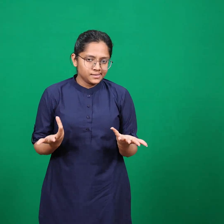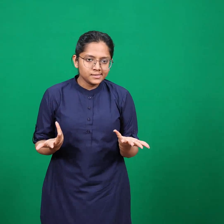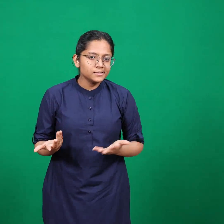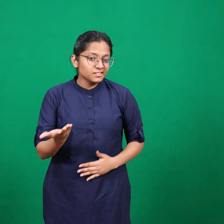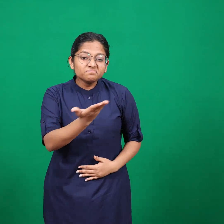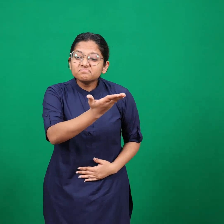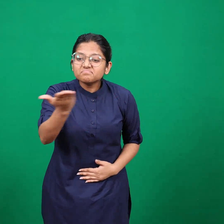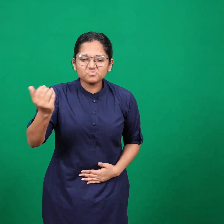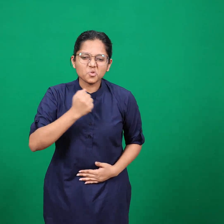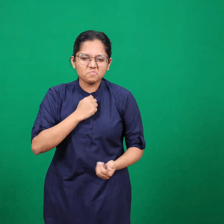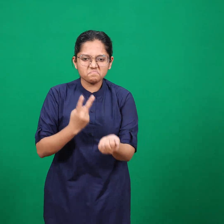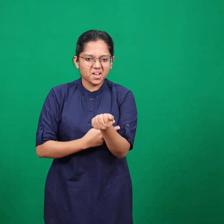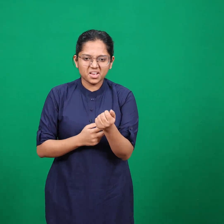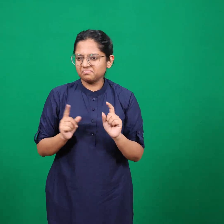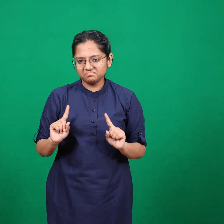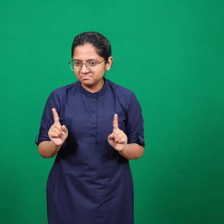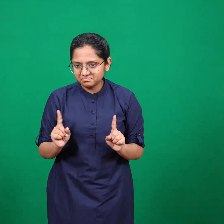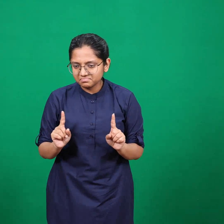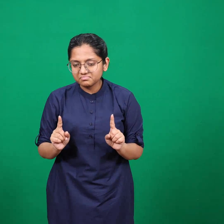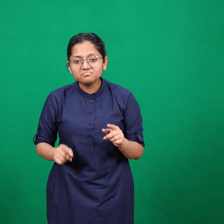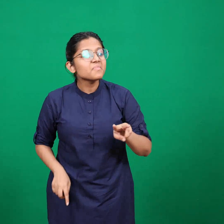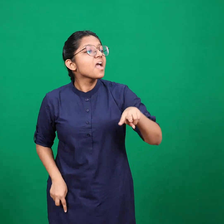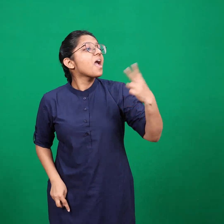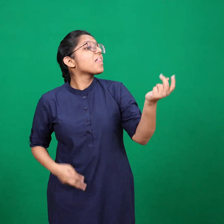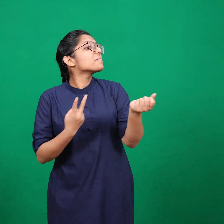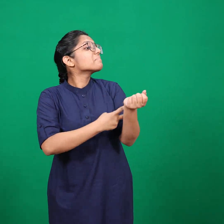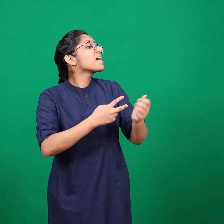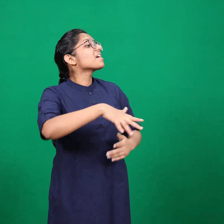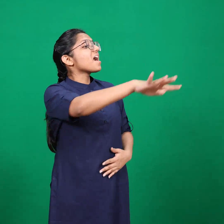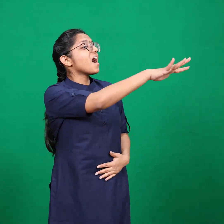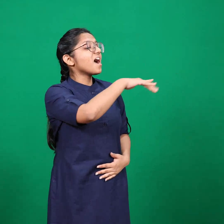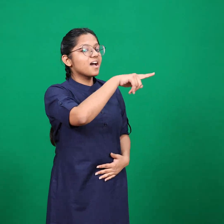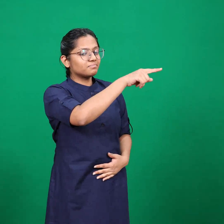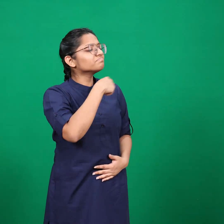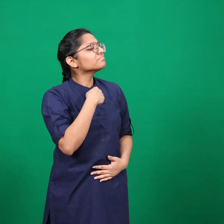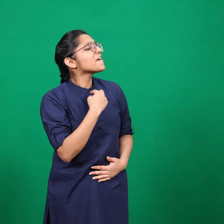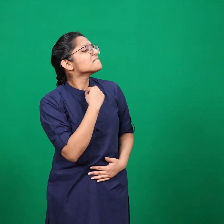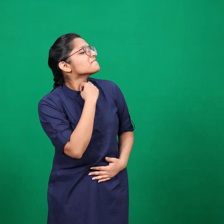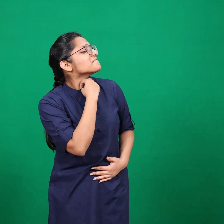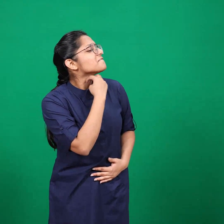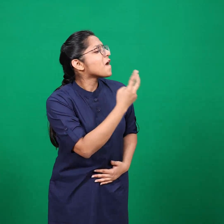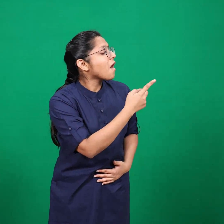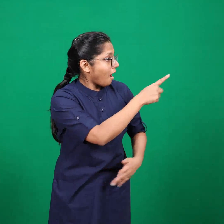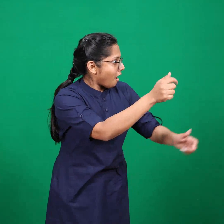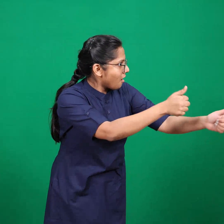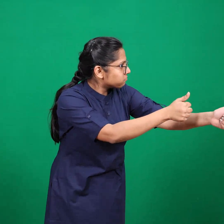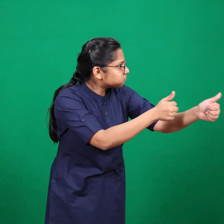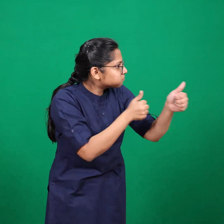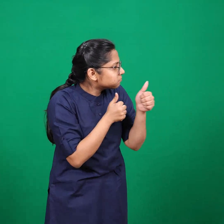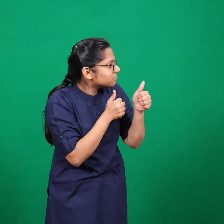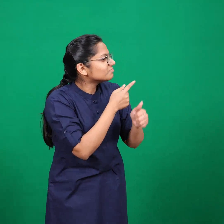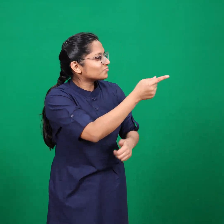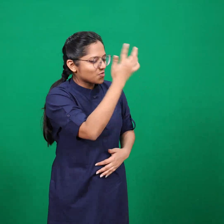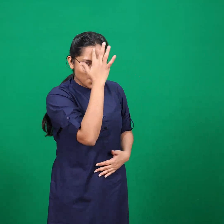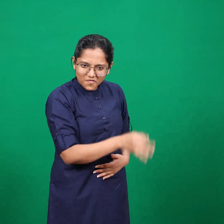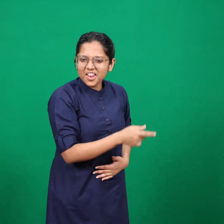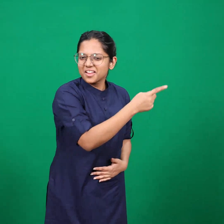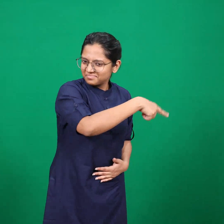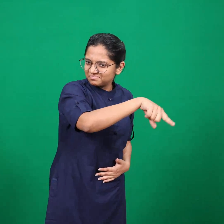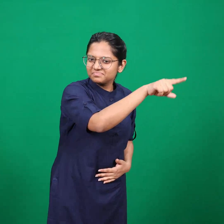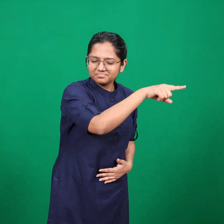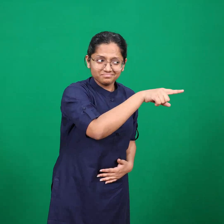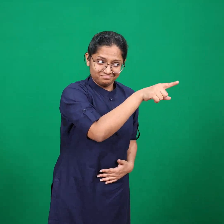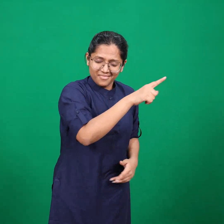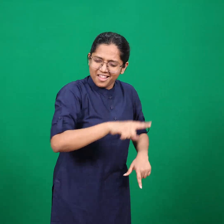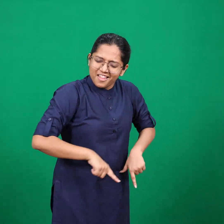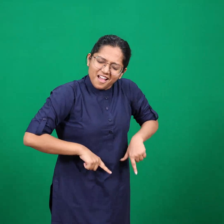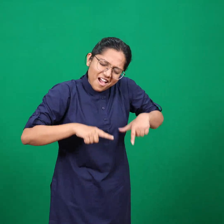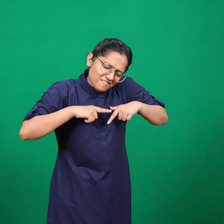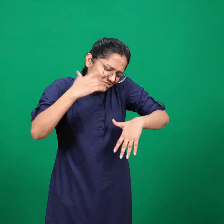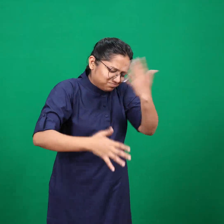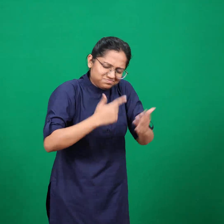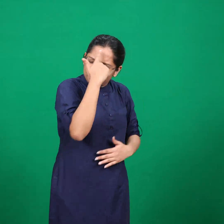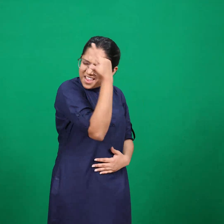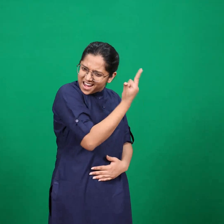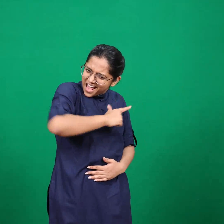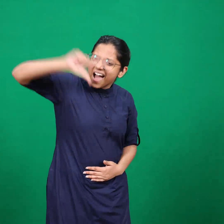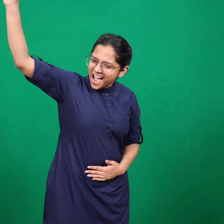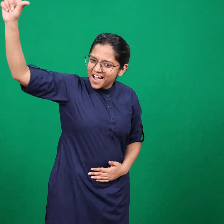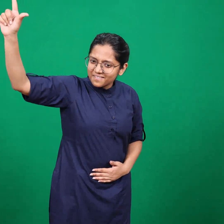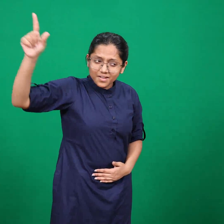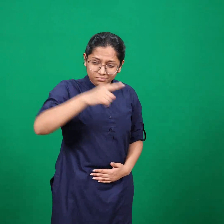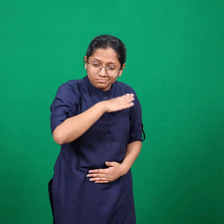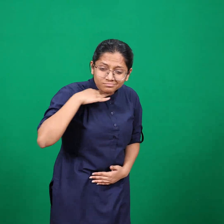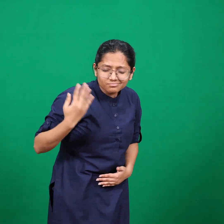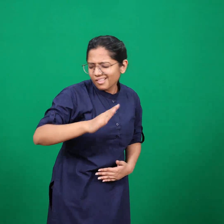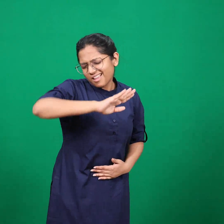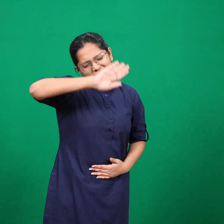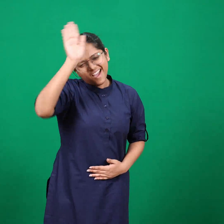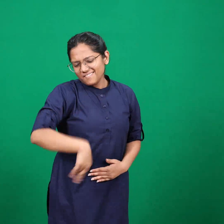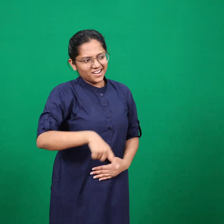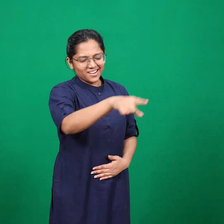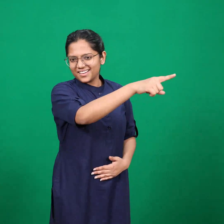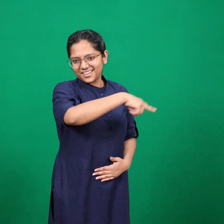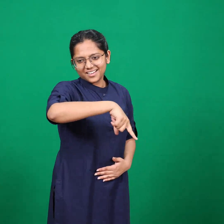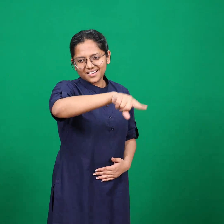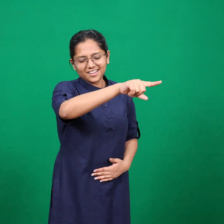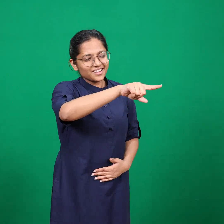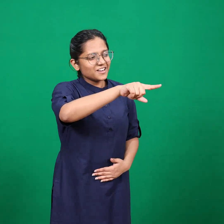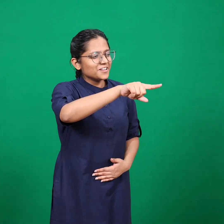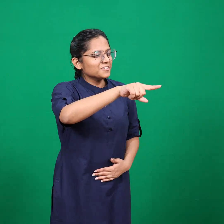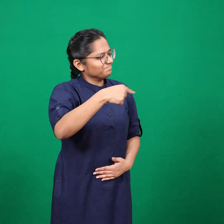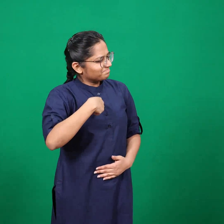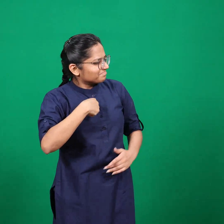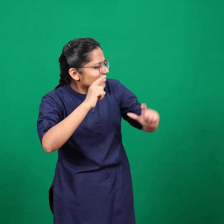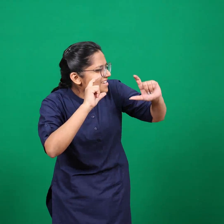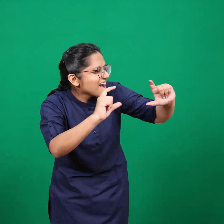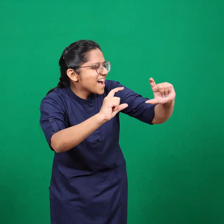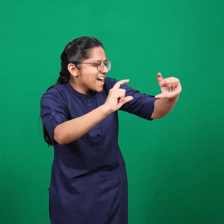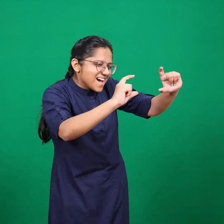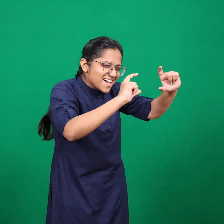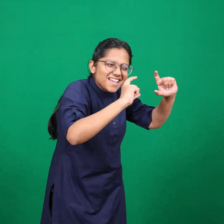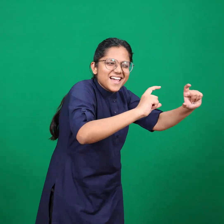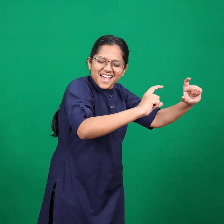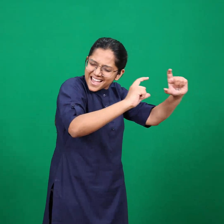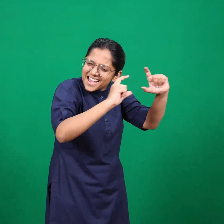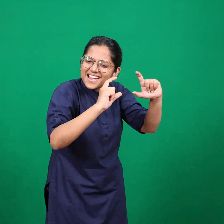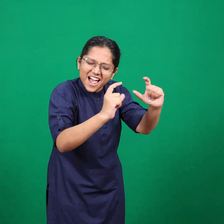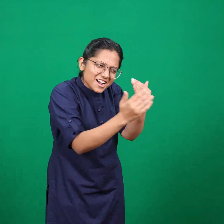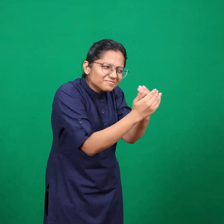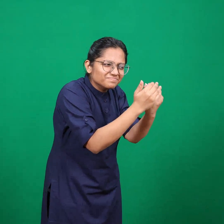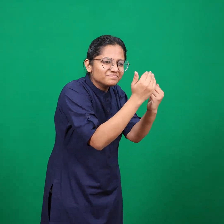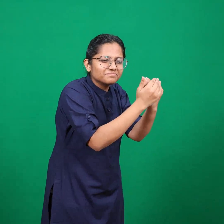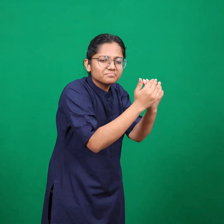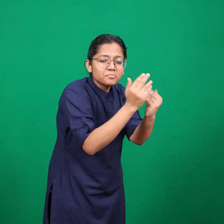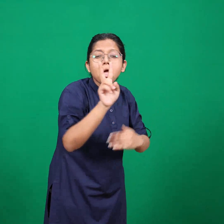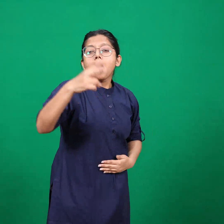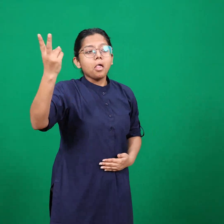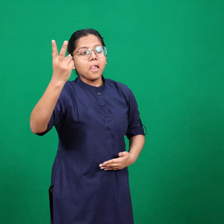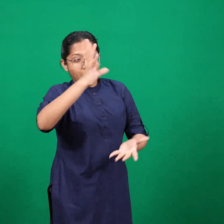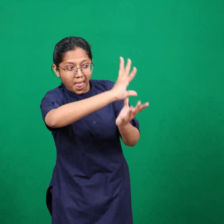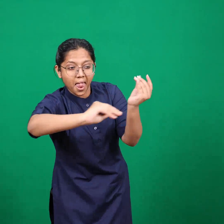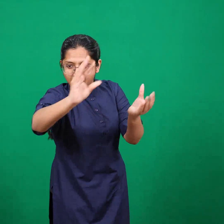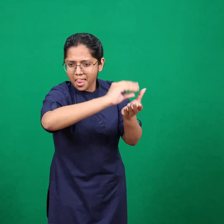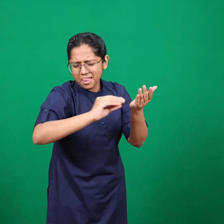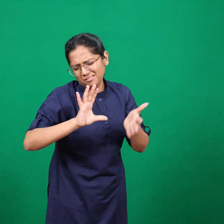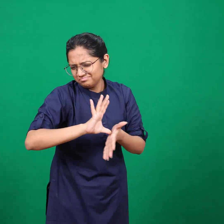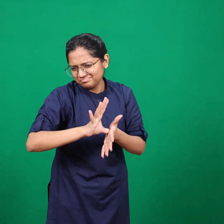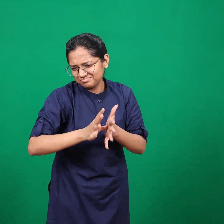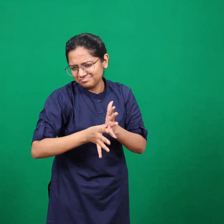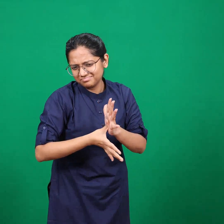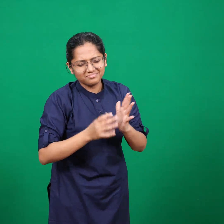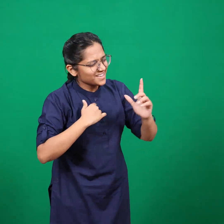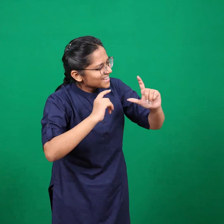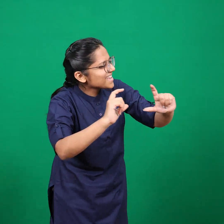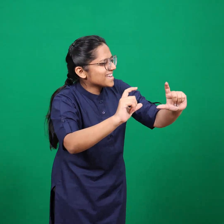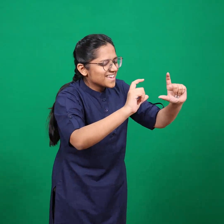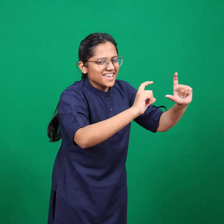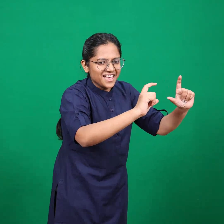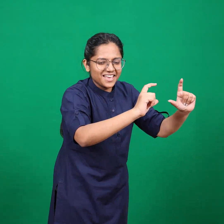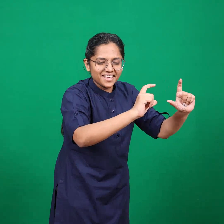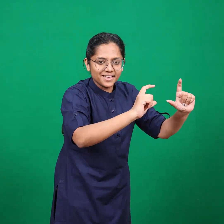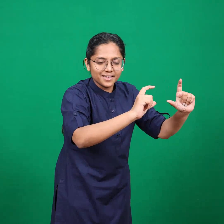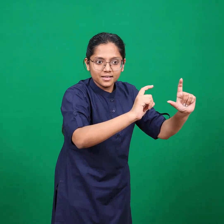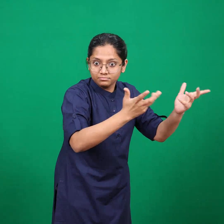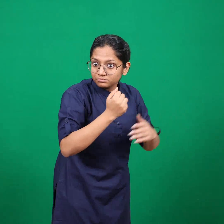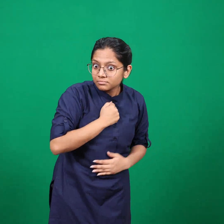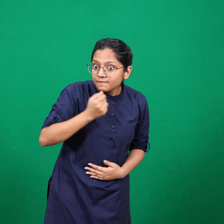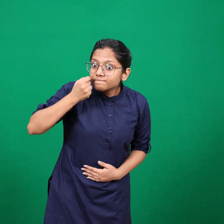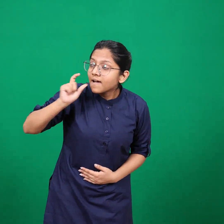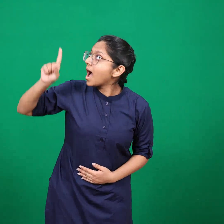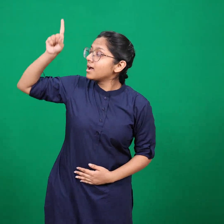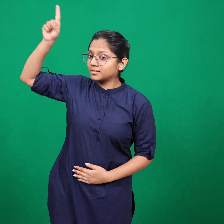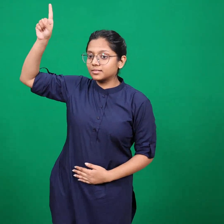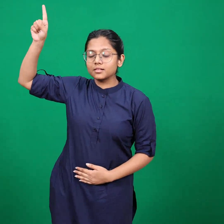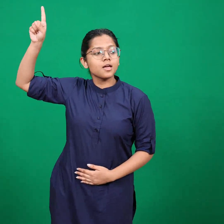But because you are not My sheep, you refuse to believe. My sheep listen to My voice; I know them, and they follow Me.